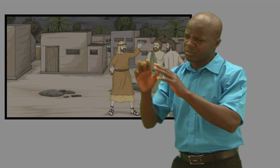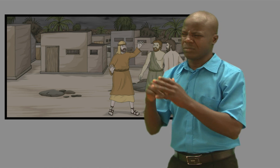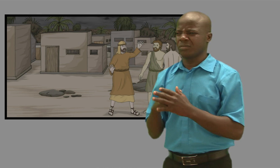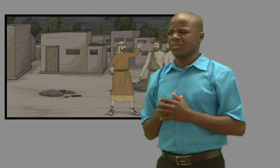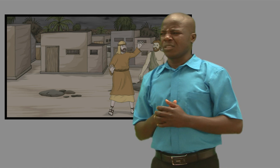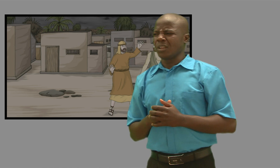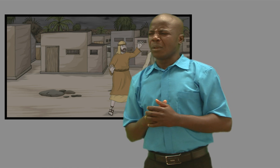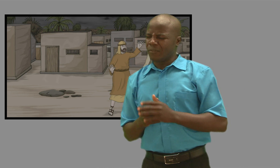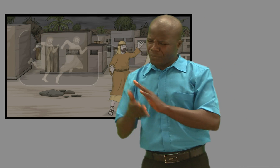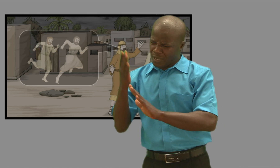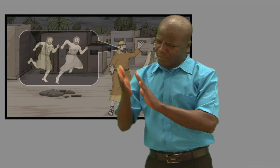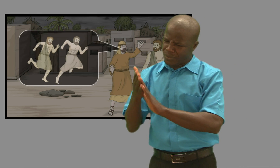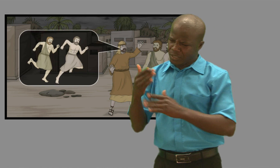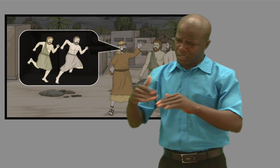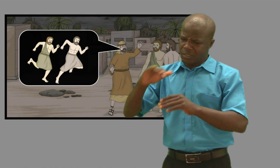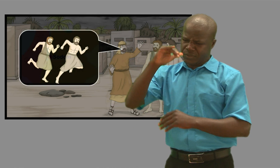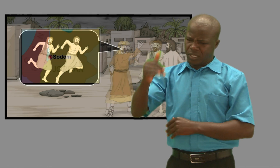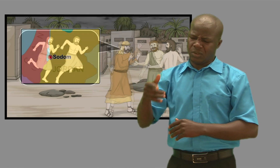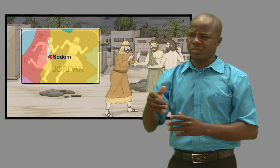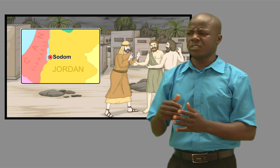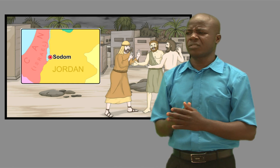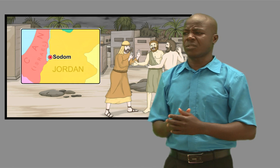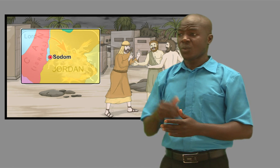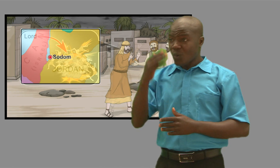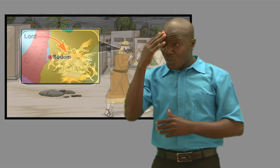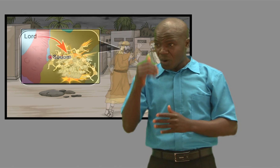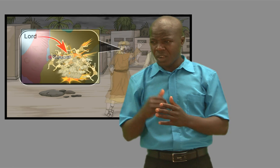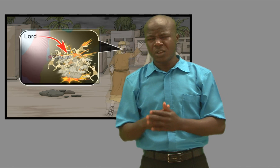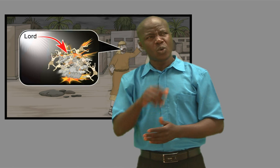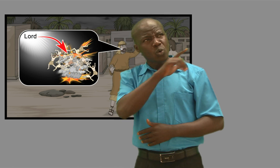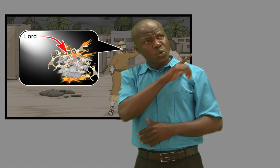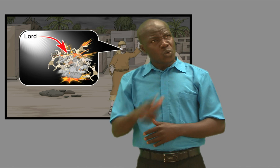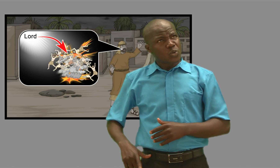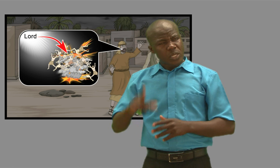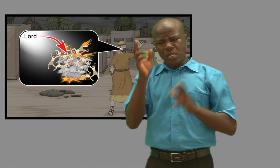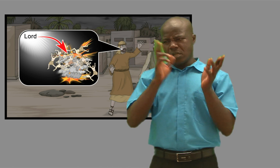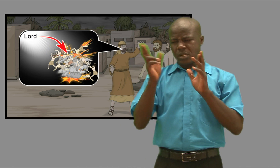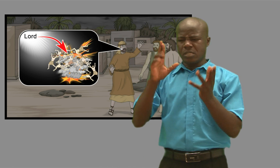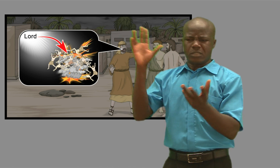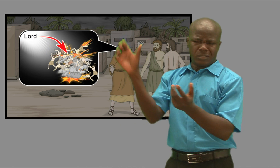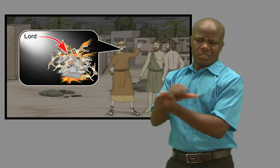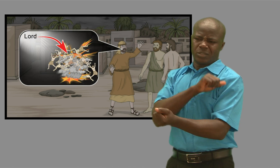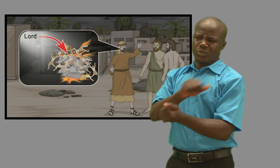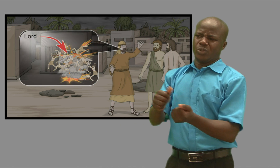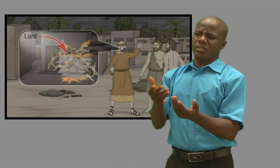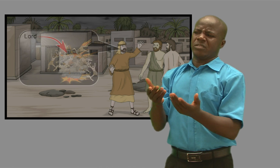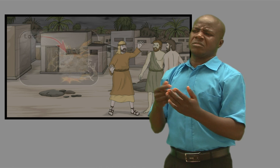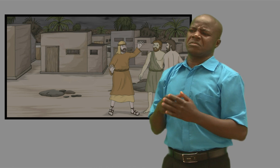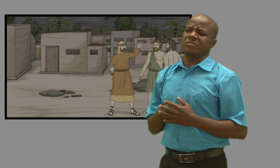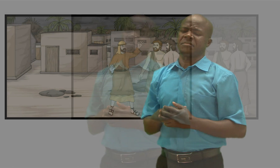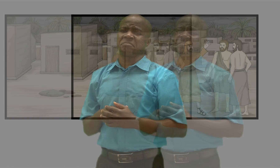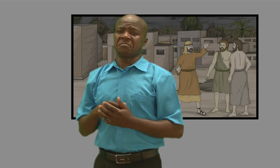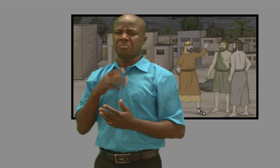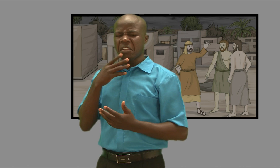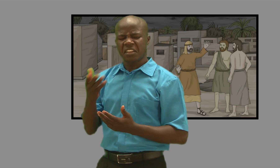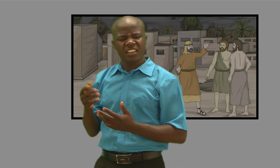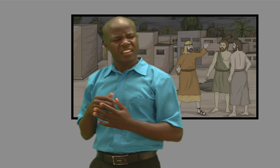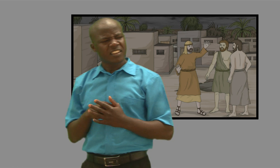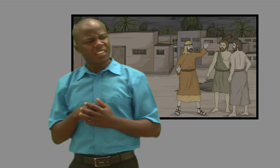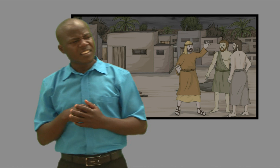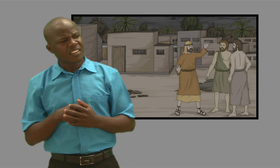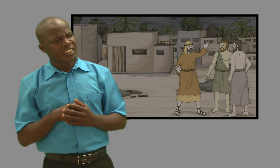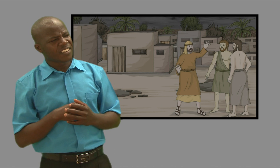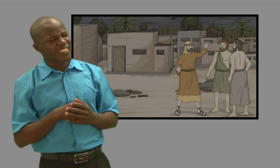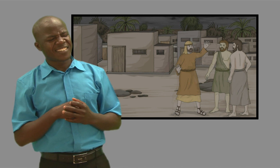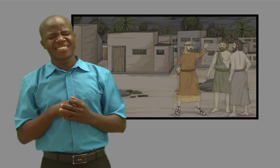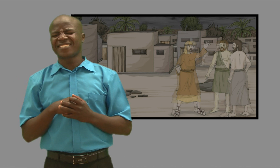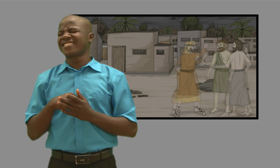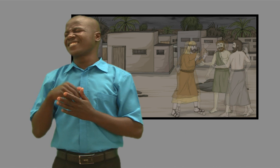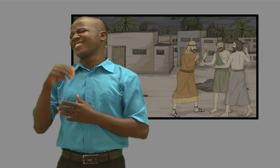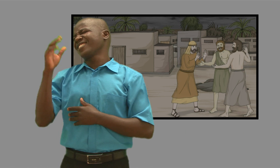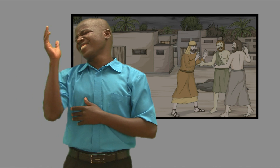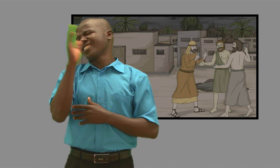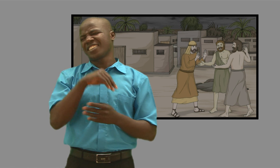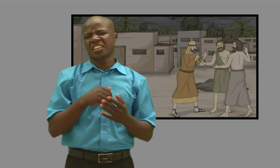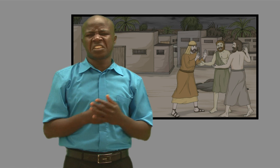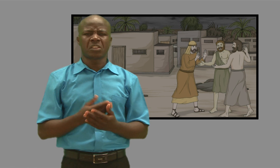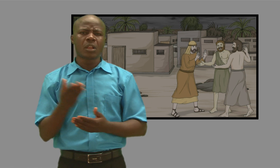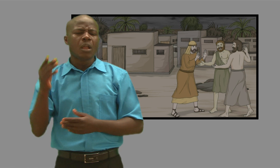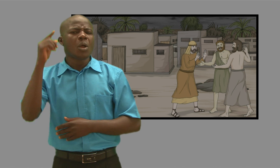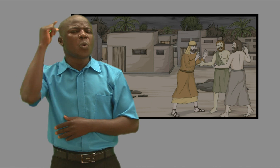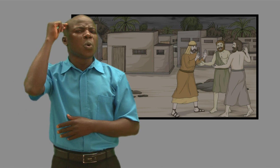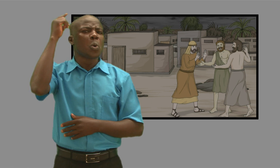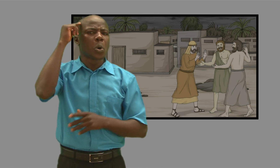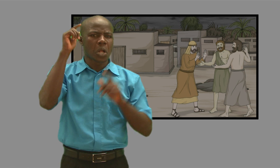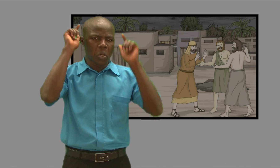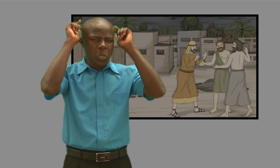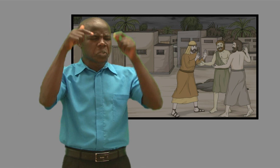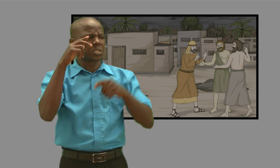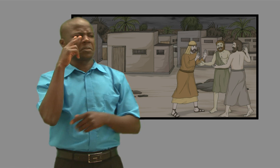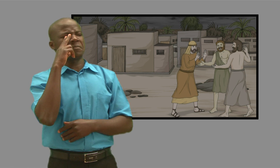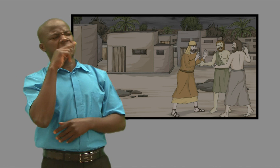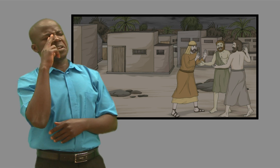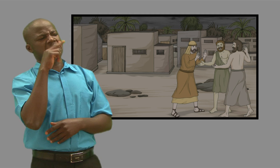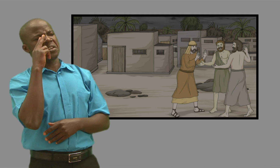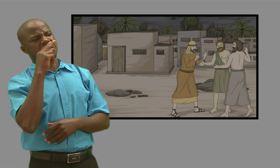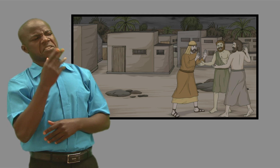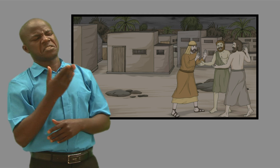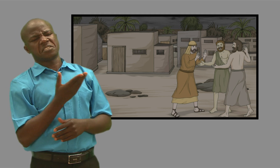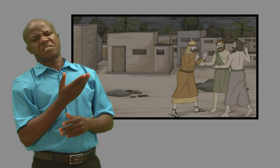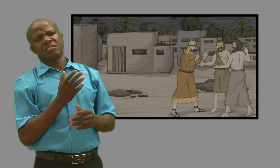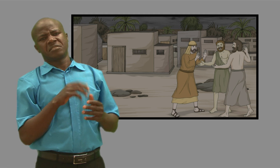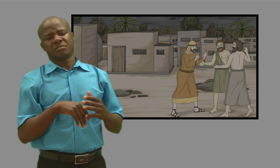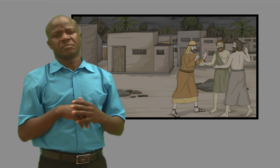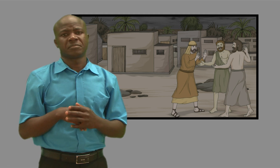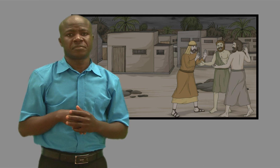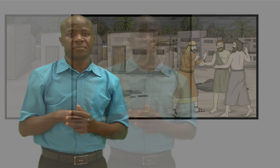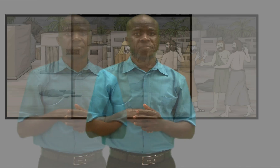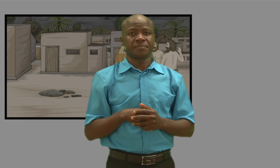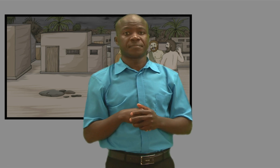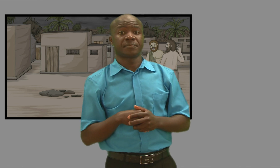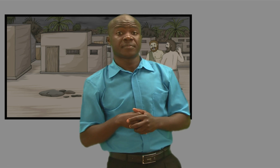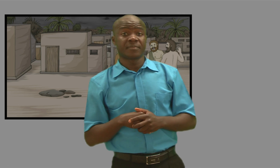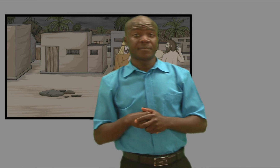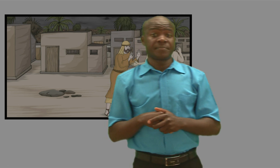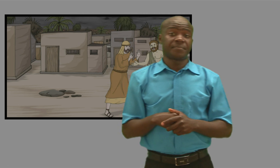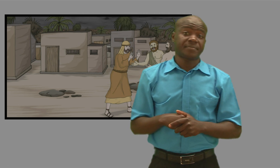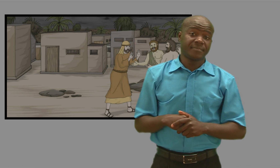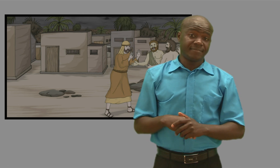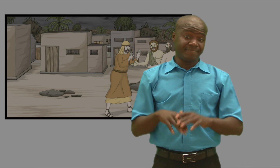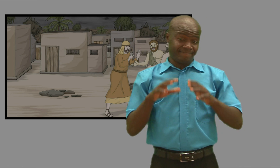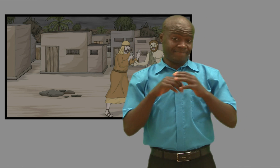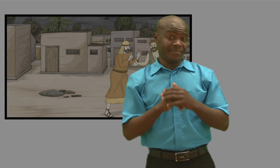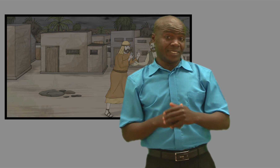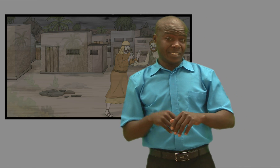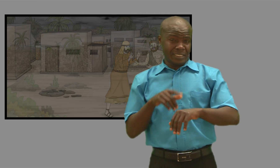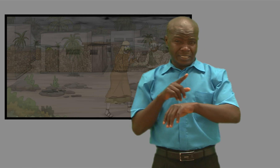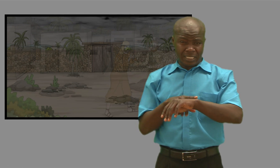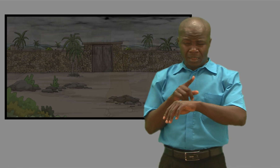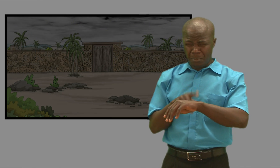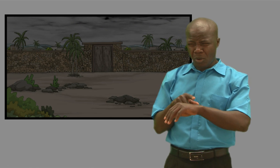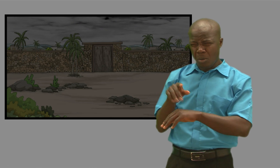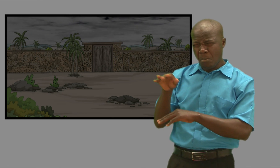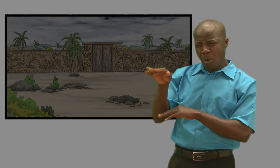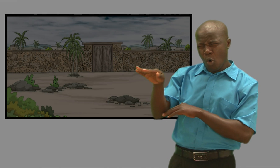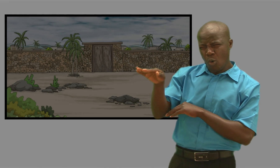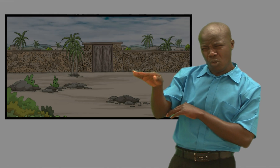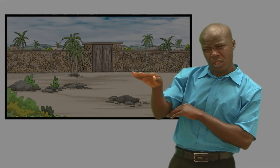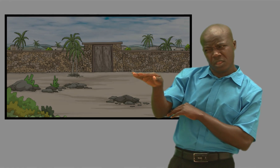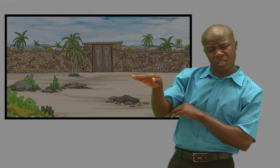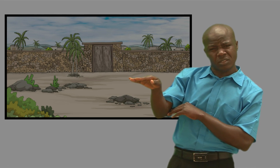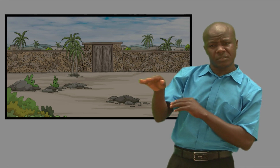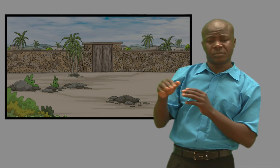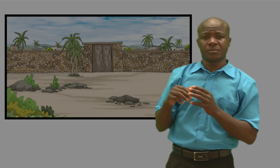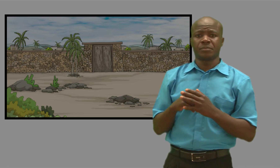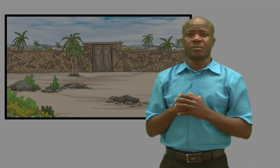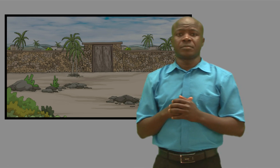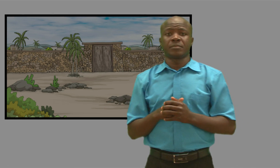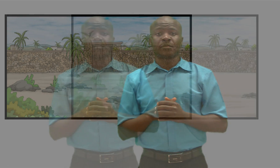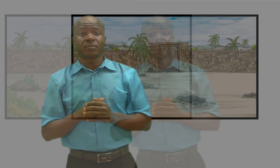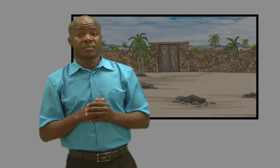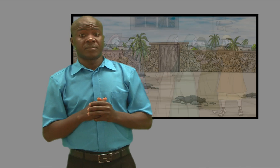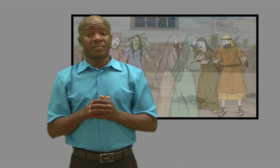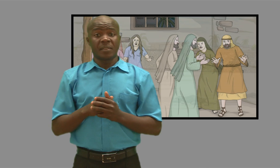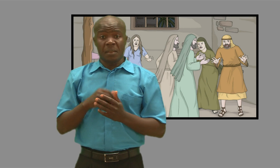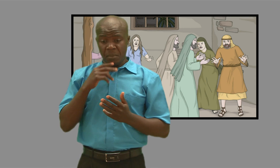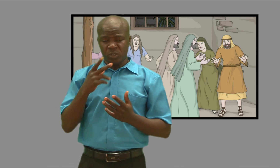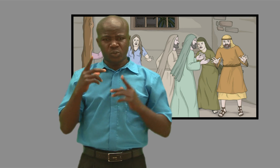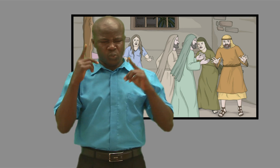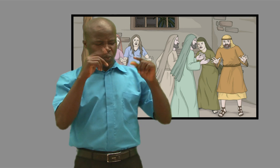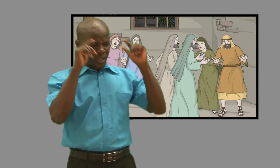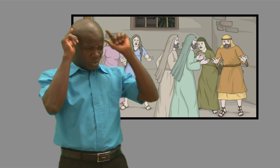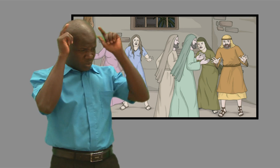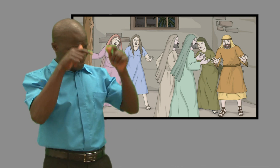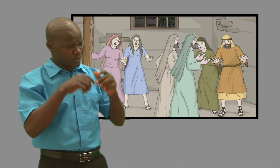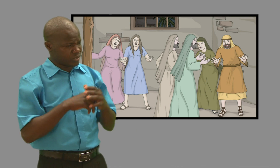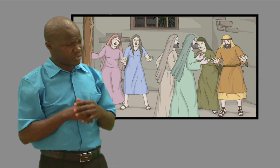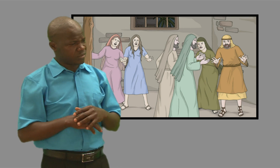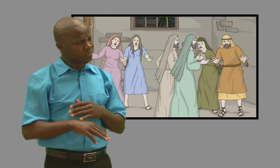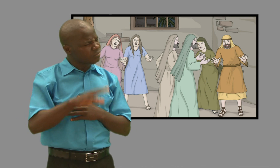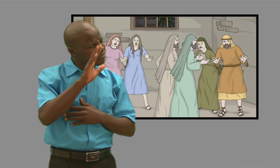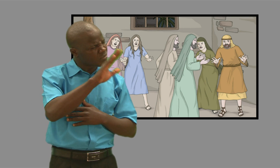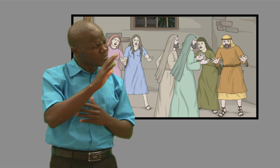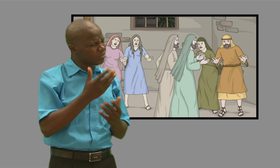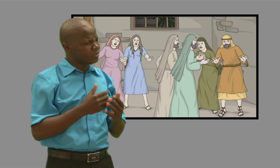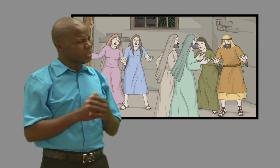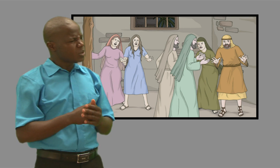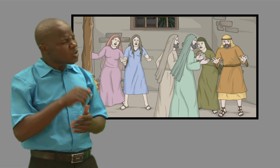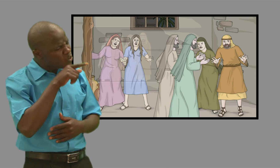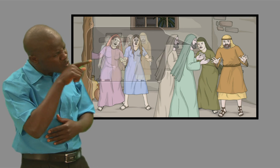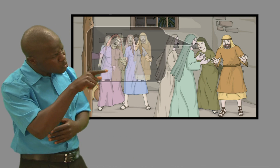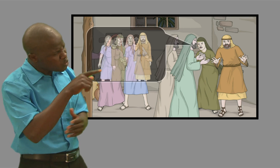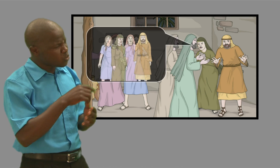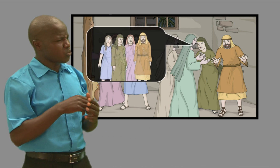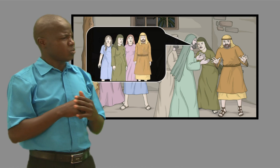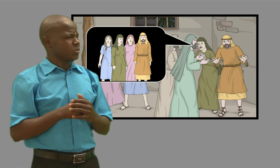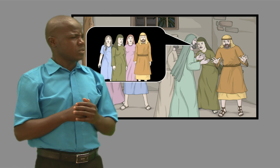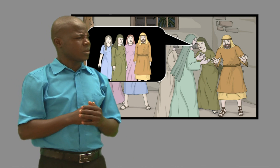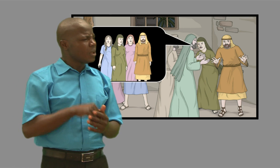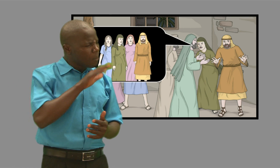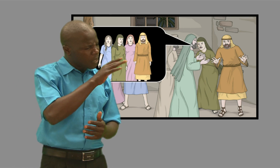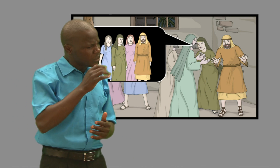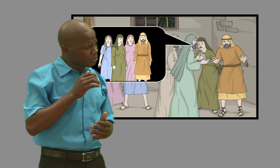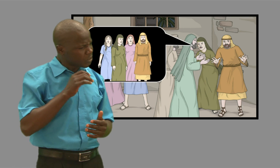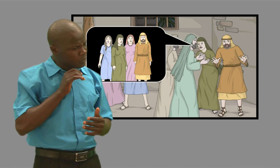“Get out of this place, for the LORD is about to destroy the city!” But his sons-in-law thought he was joking. At daybreak the angels hurried Lot along, saying, “Get up!